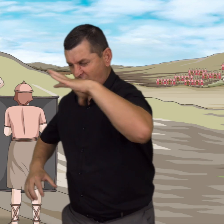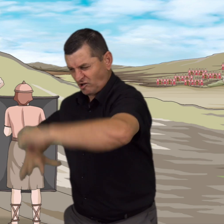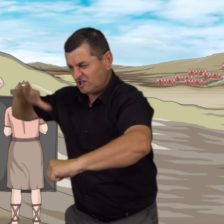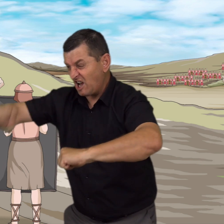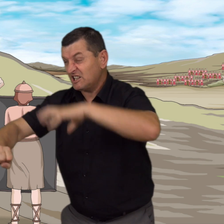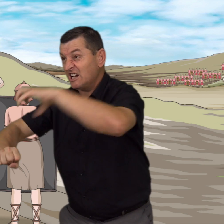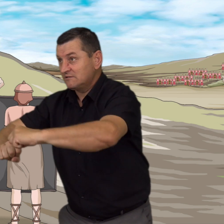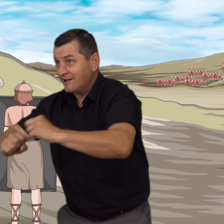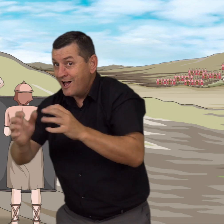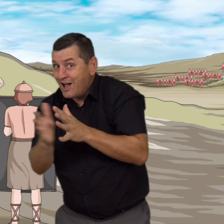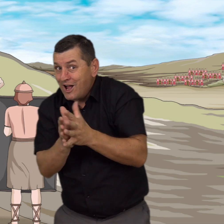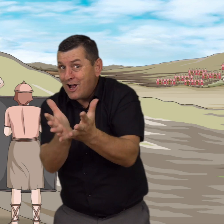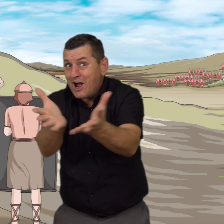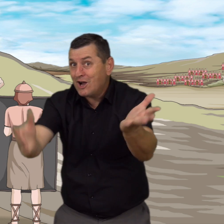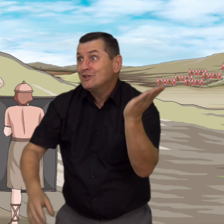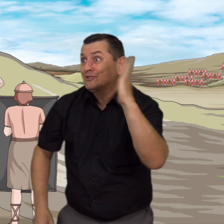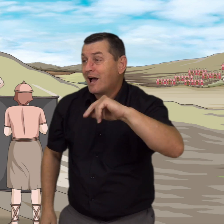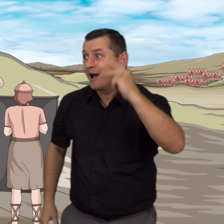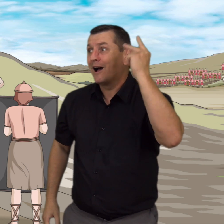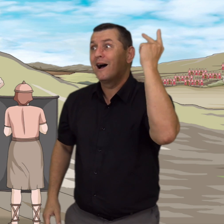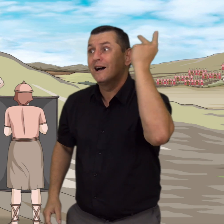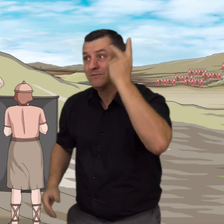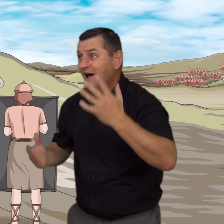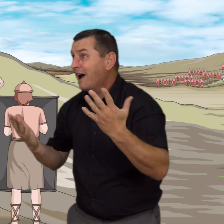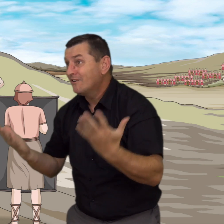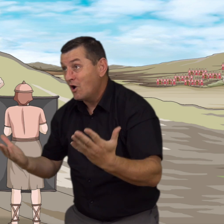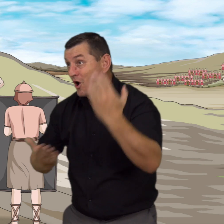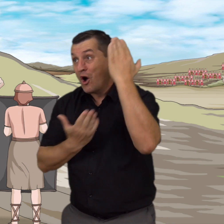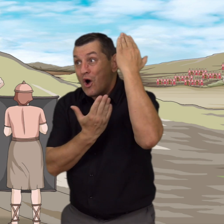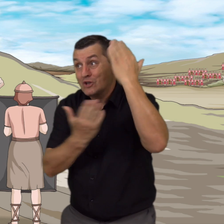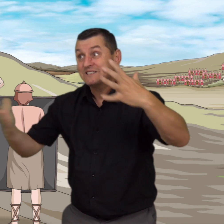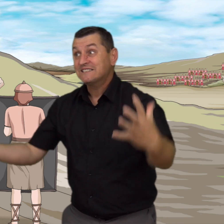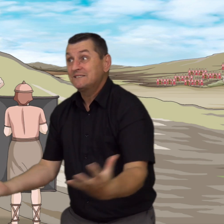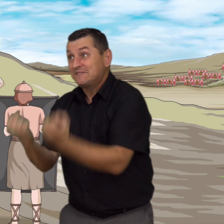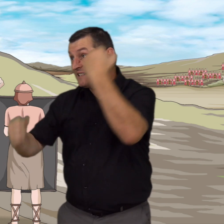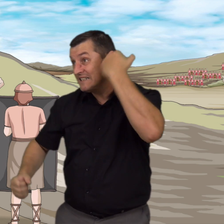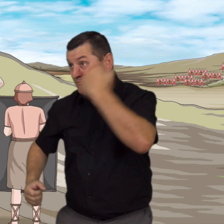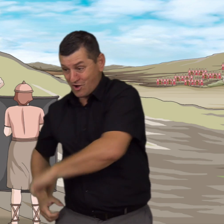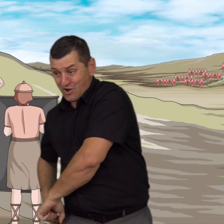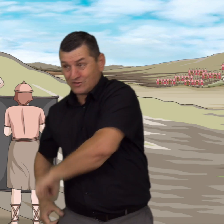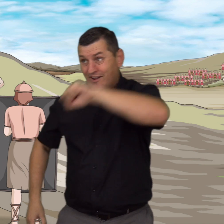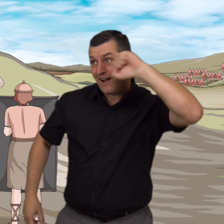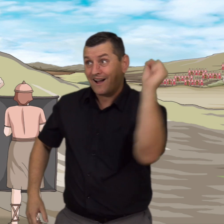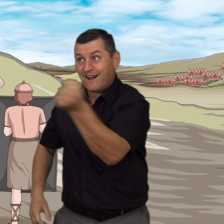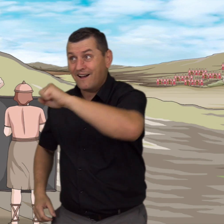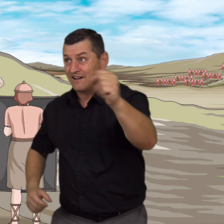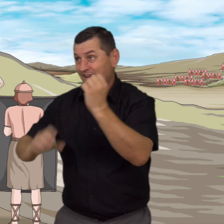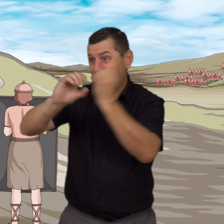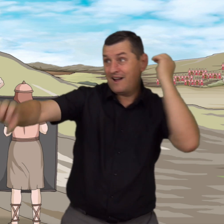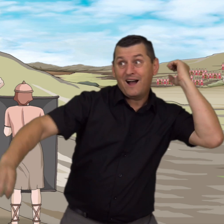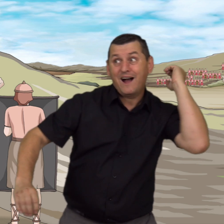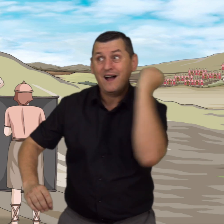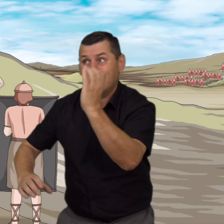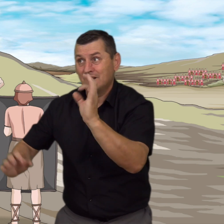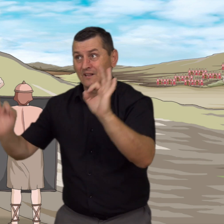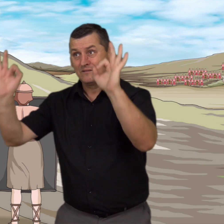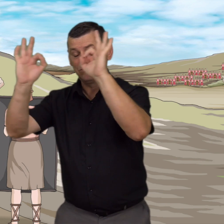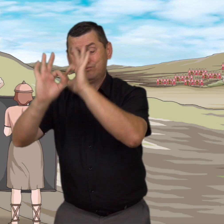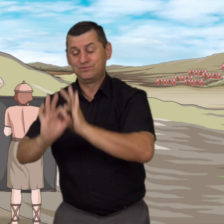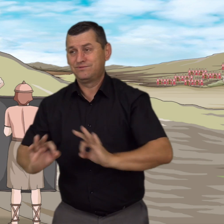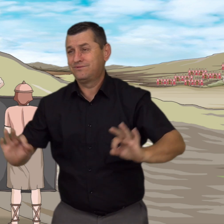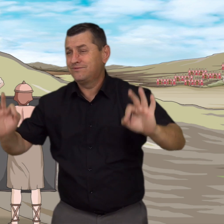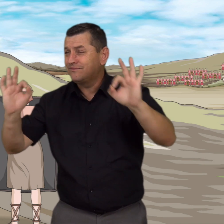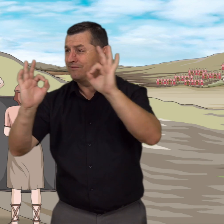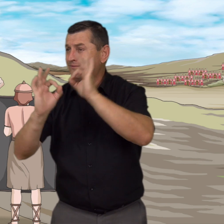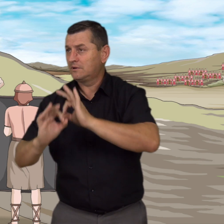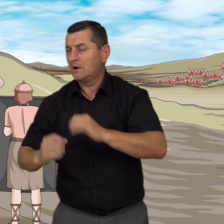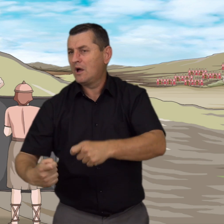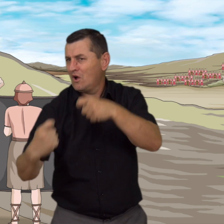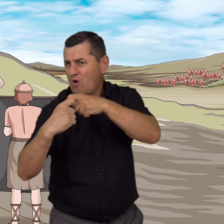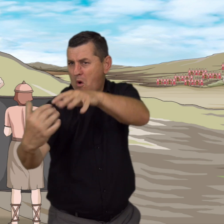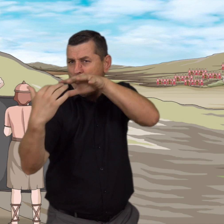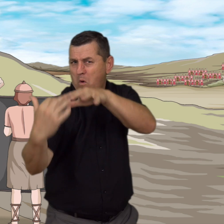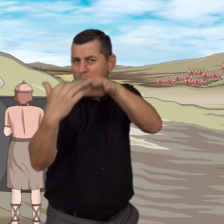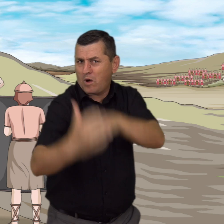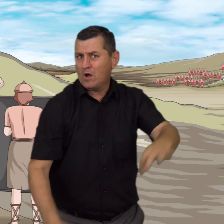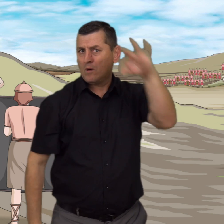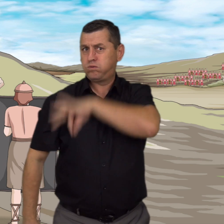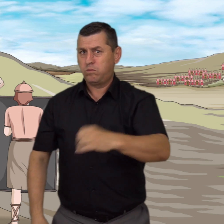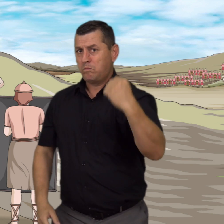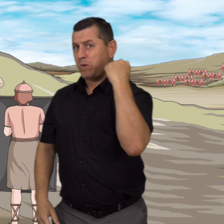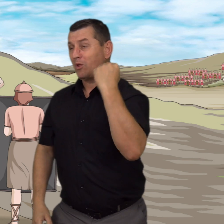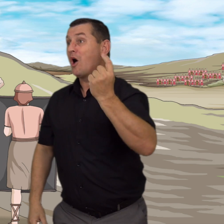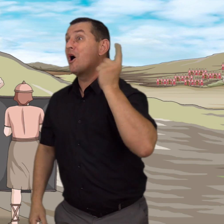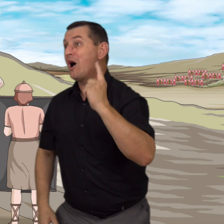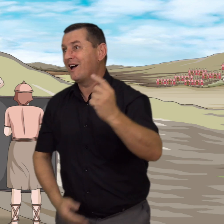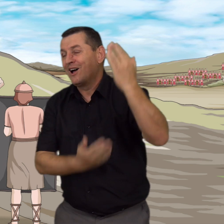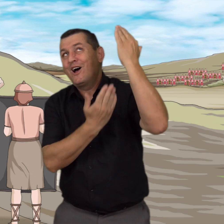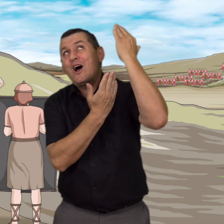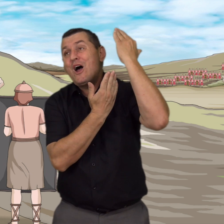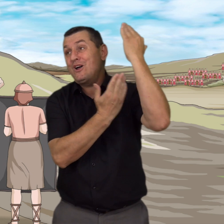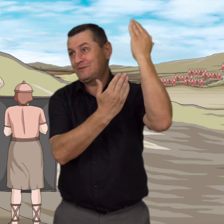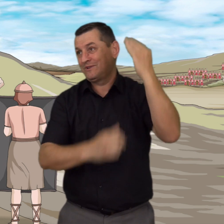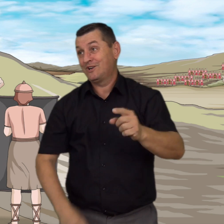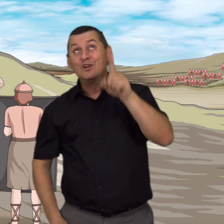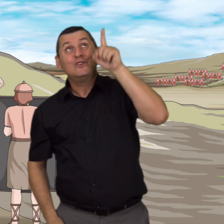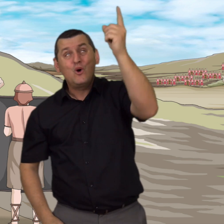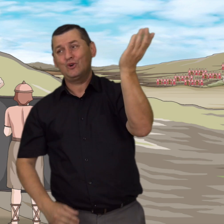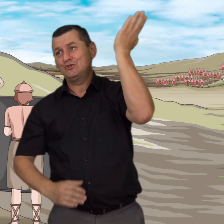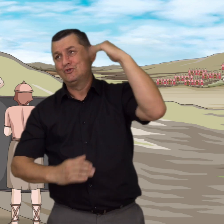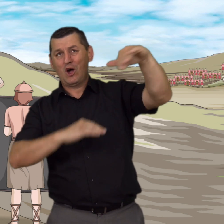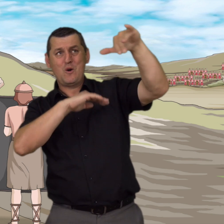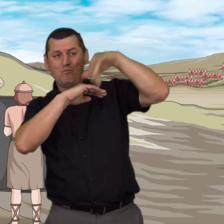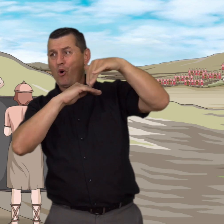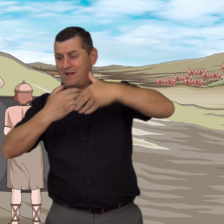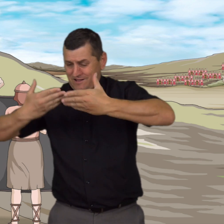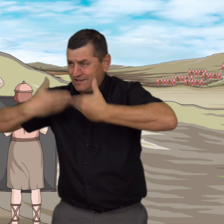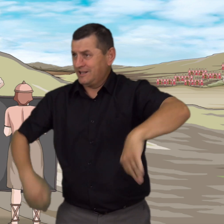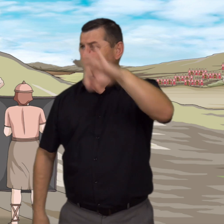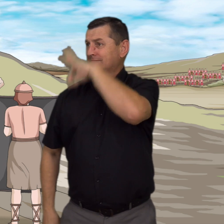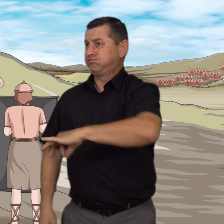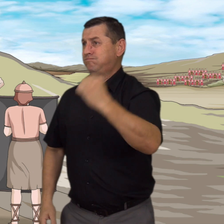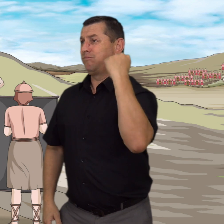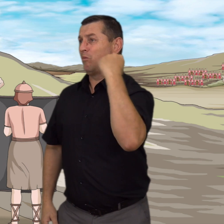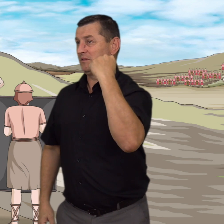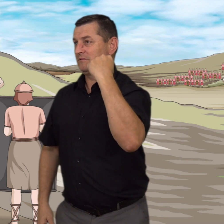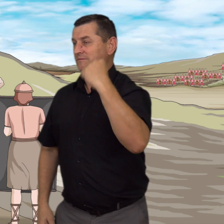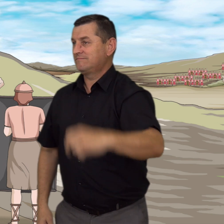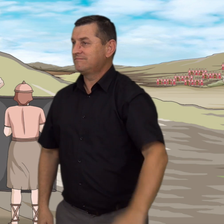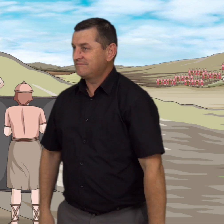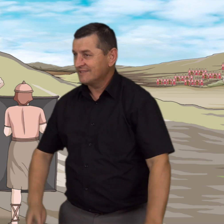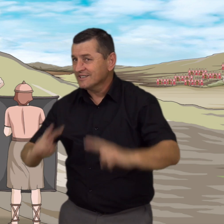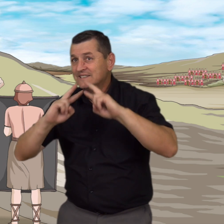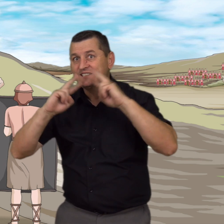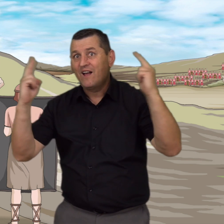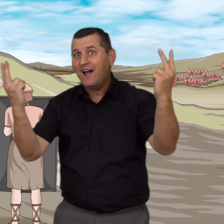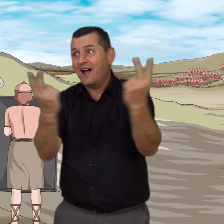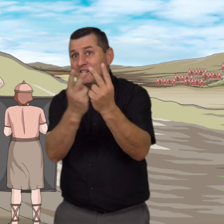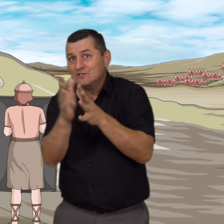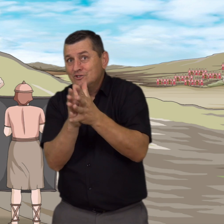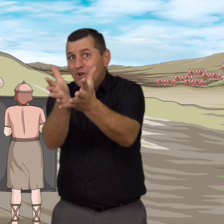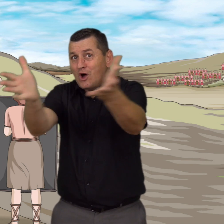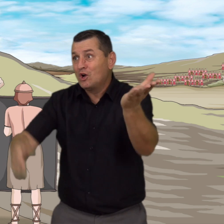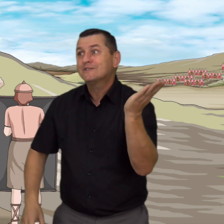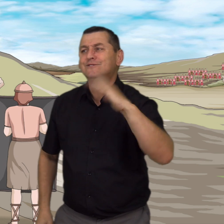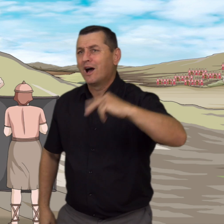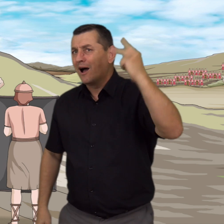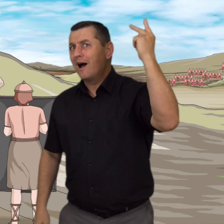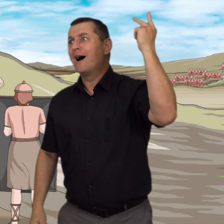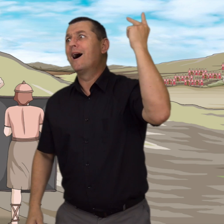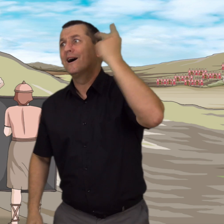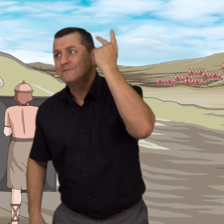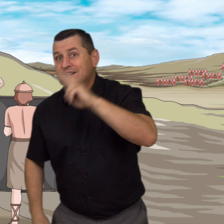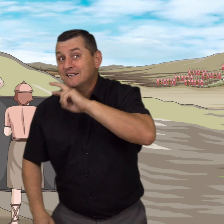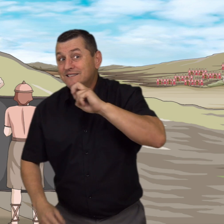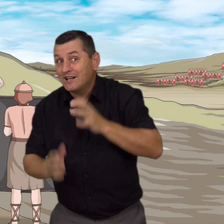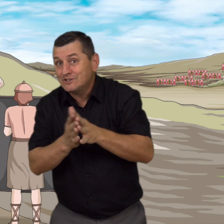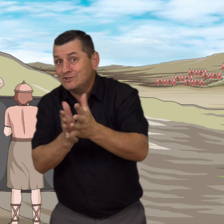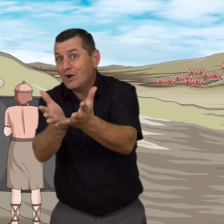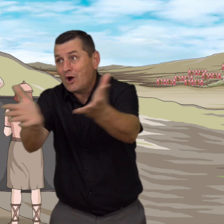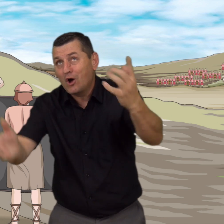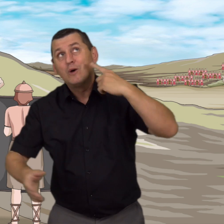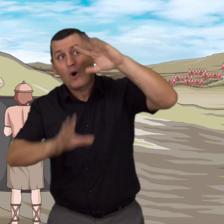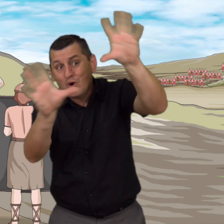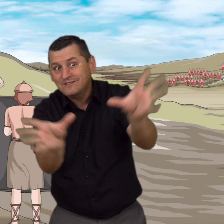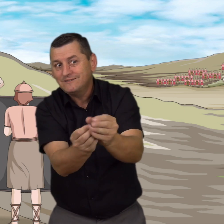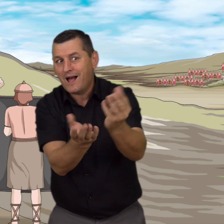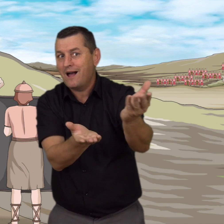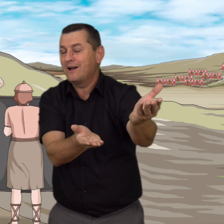Then the whole world will know that there is a God in Israel. And all those assembled here will know that it is not by sword or spear that the LORD saves;